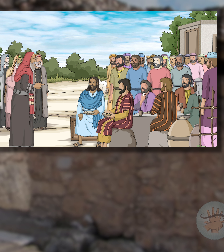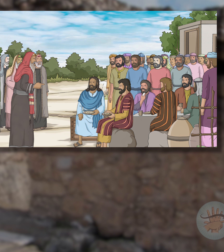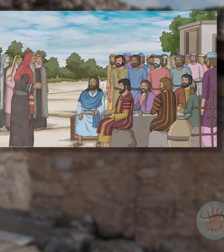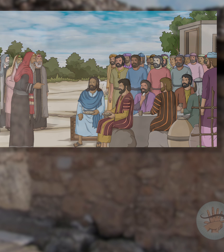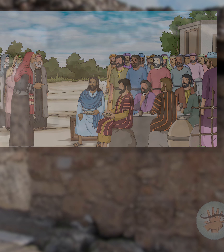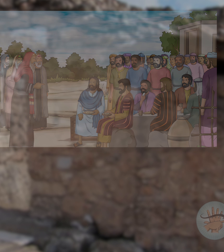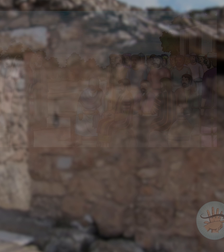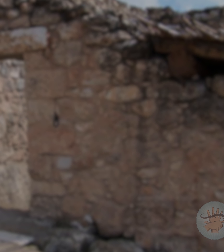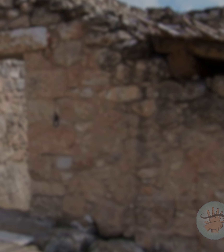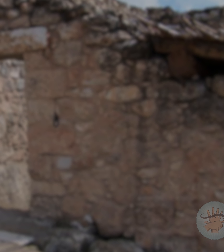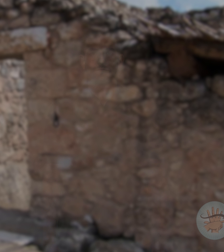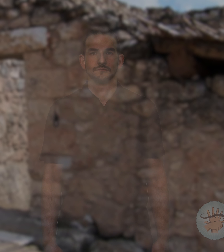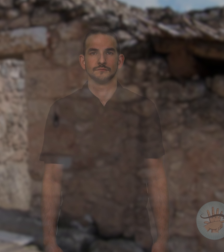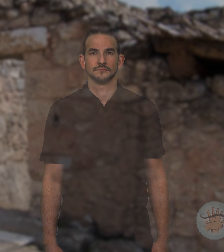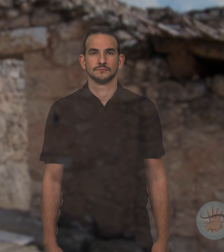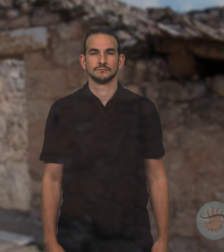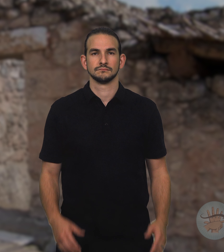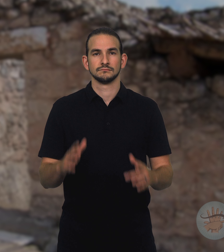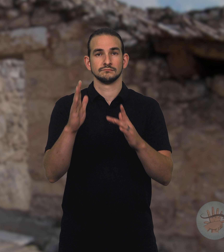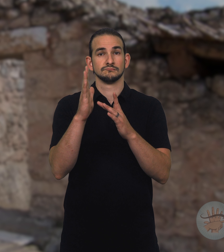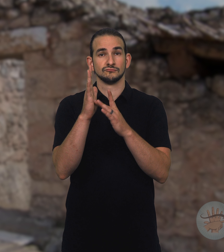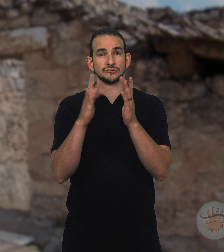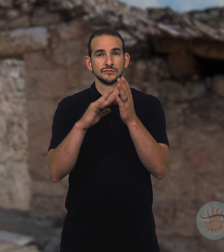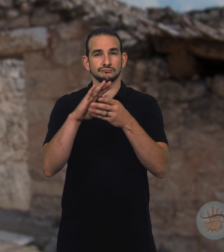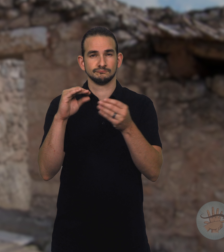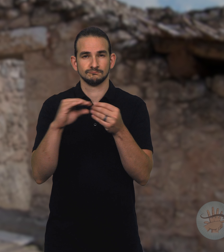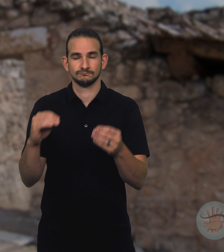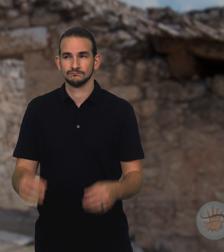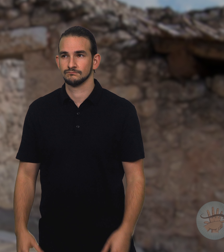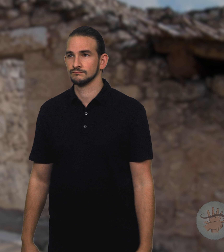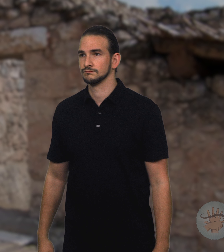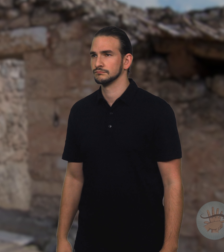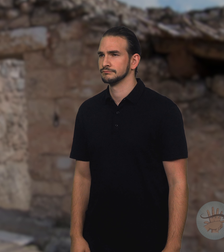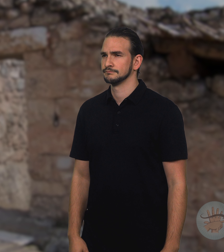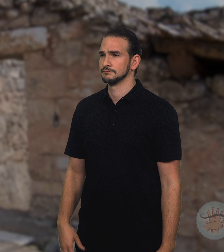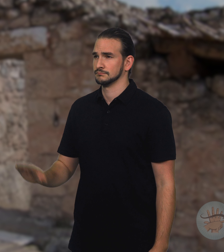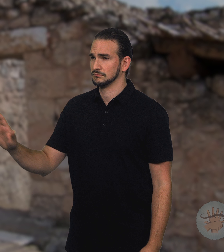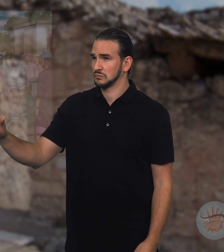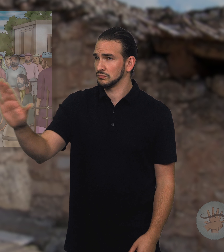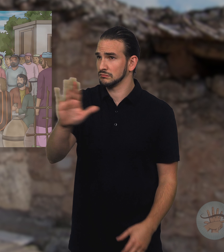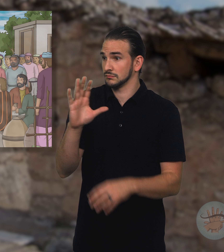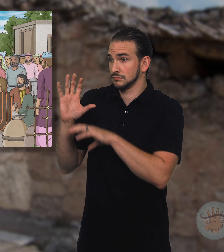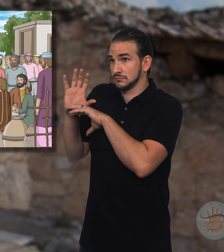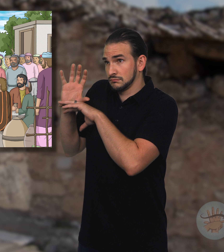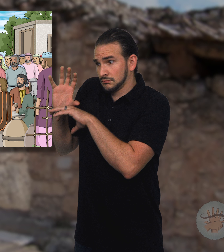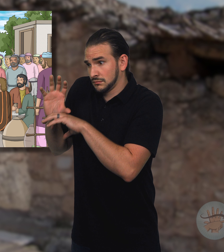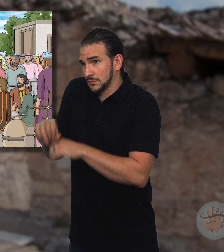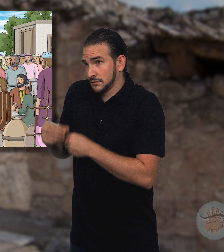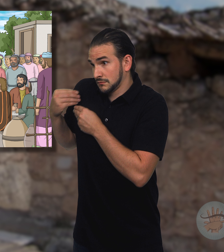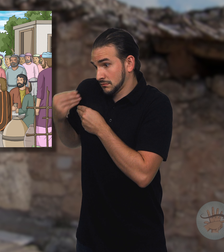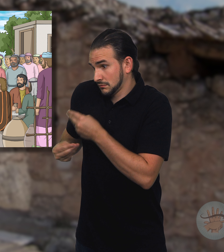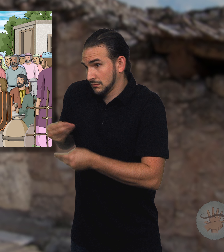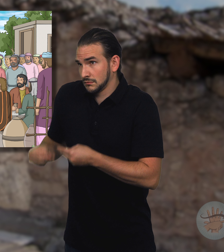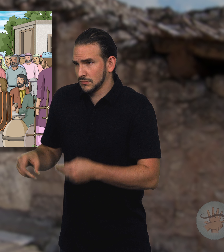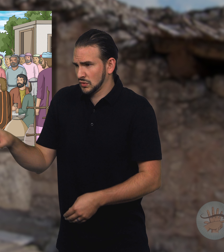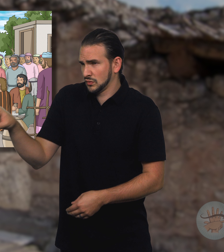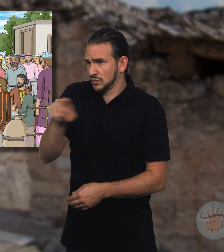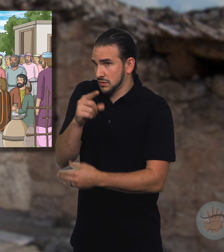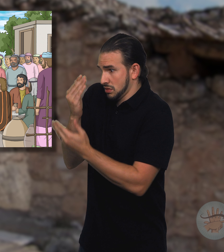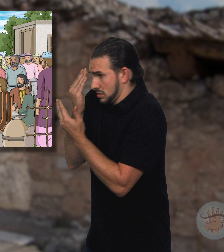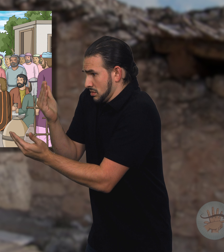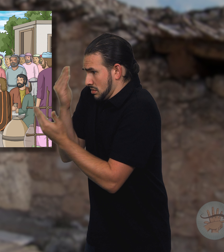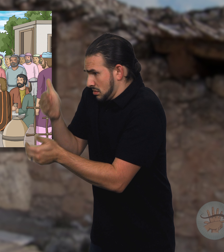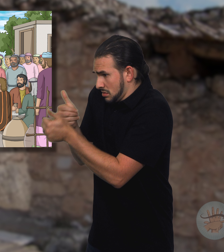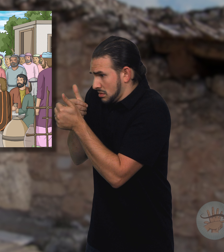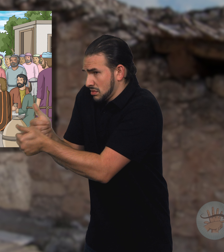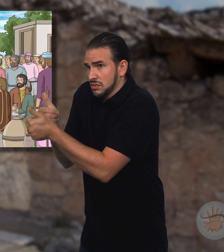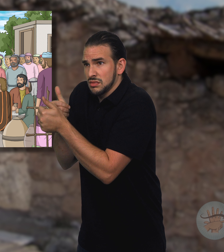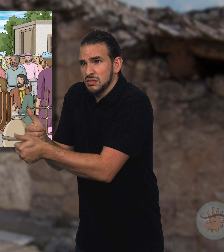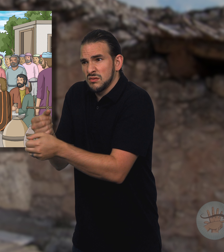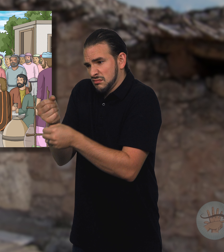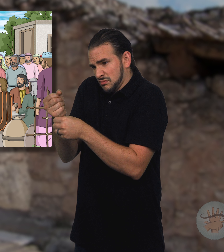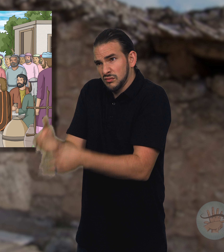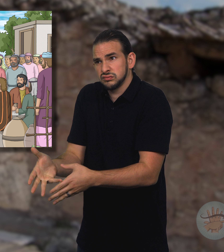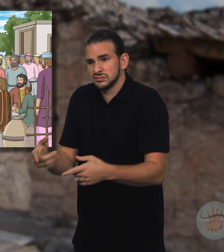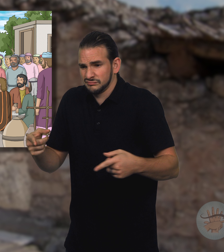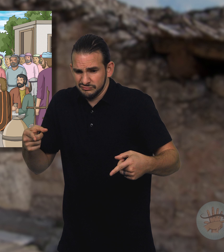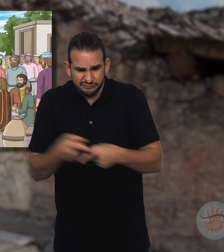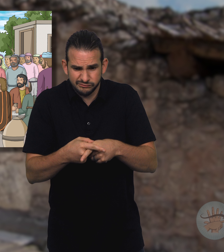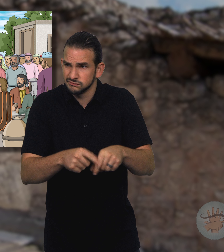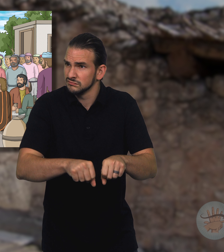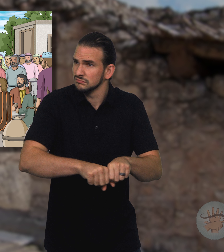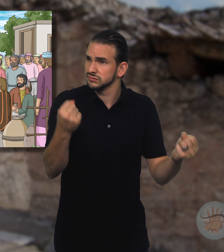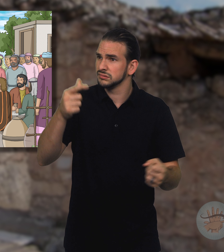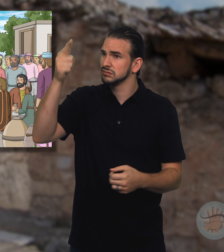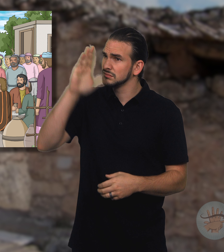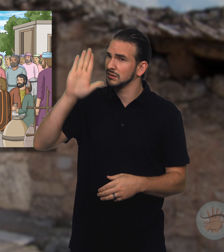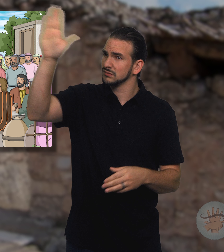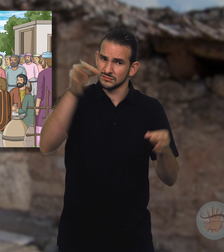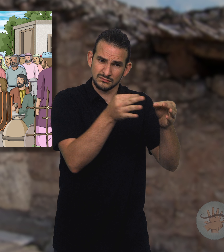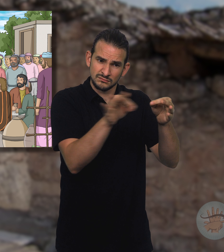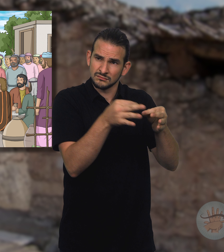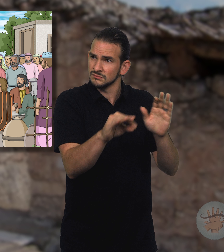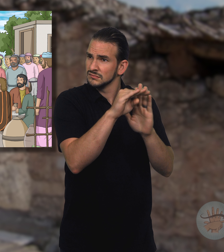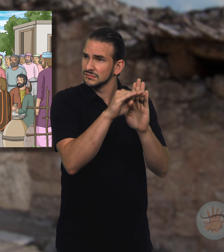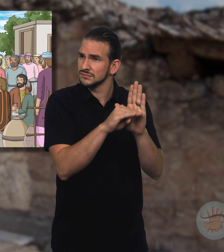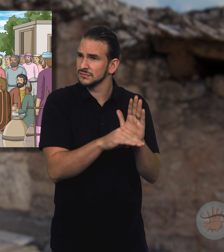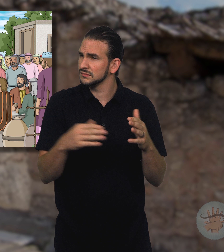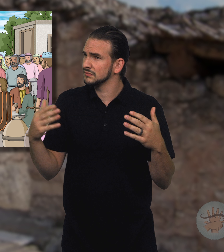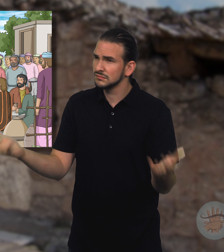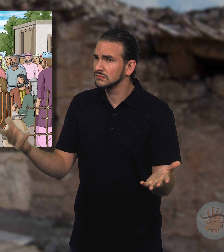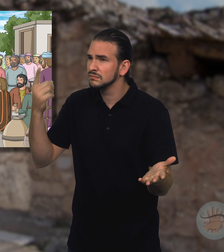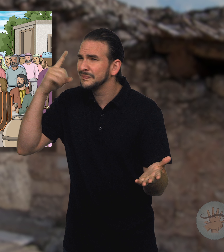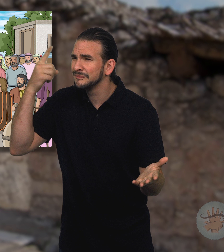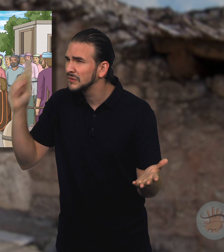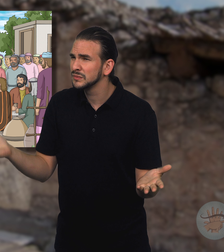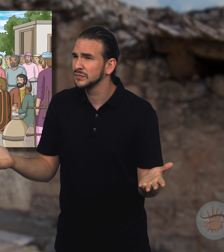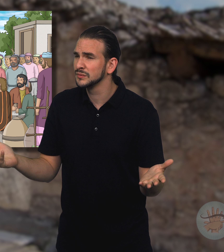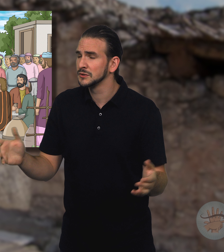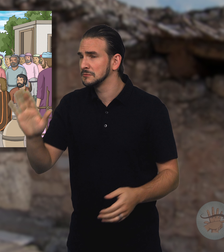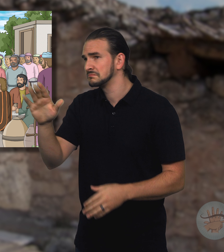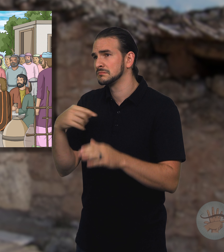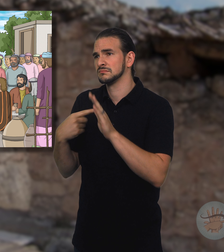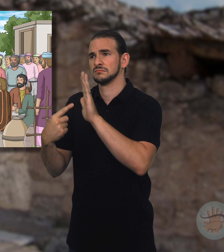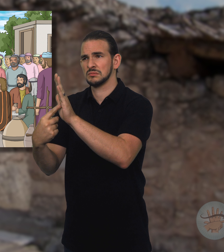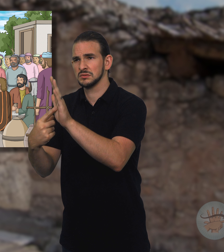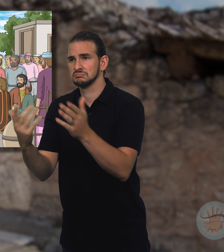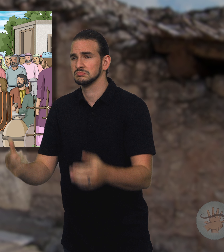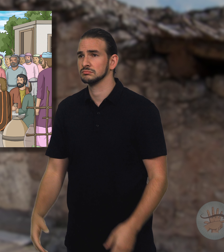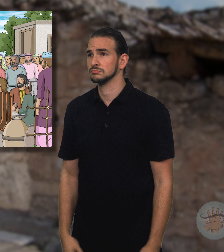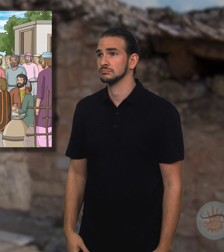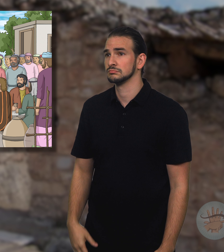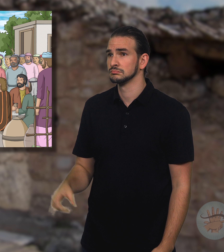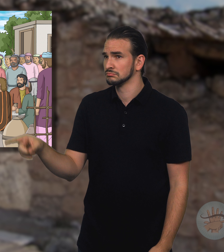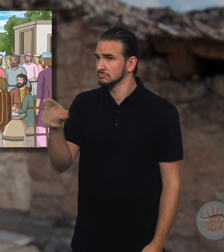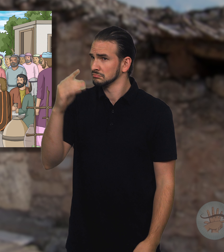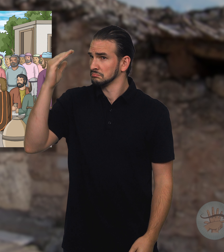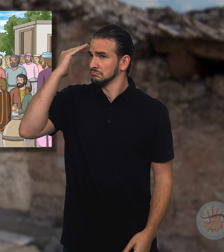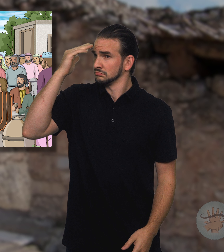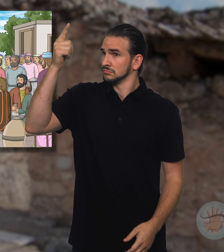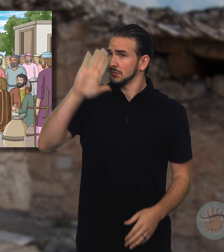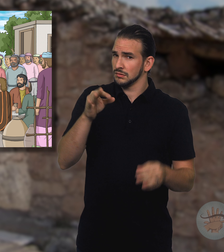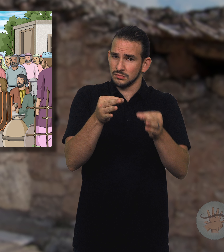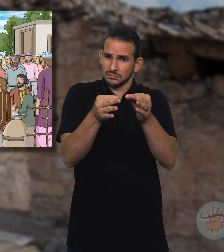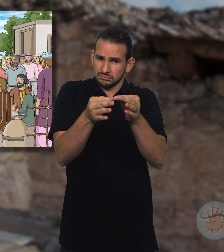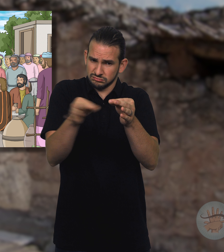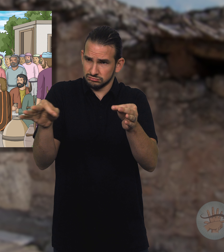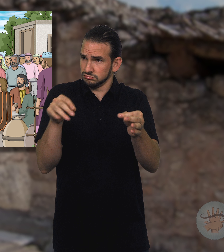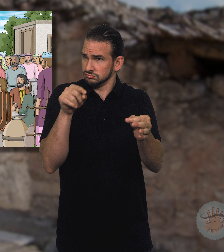Jesus replied, “And why do you break the command of God for the sake of your tradition?